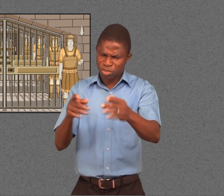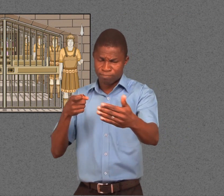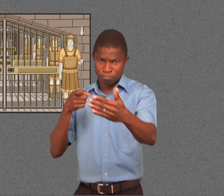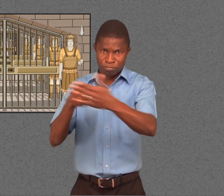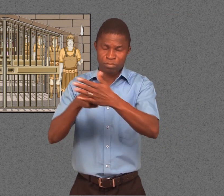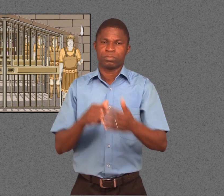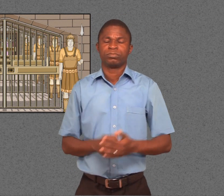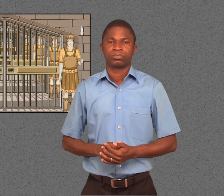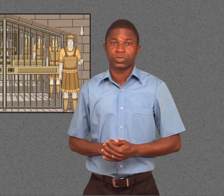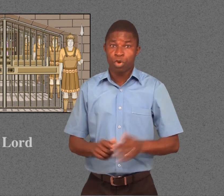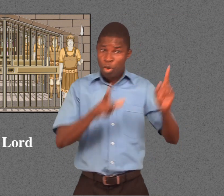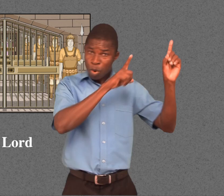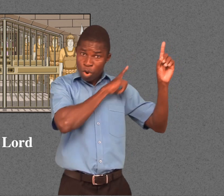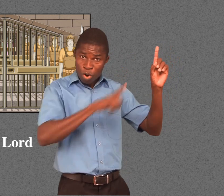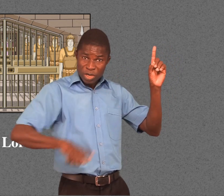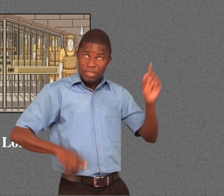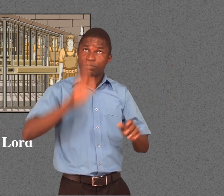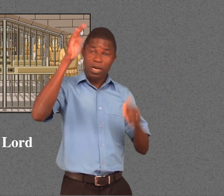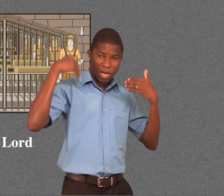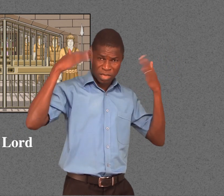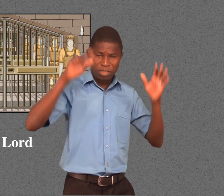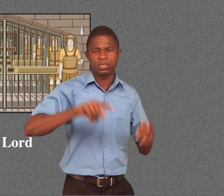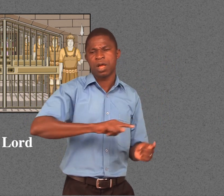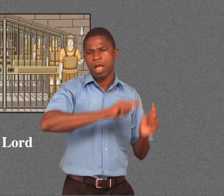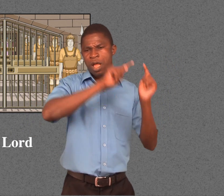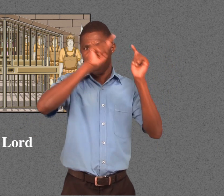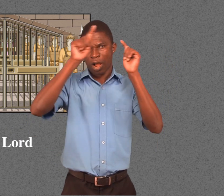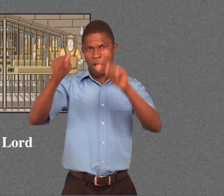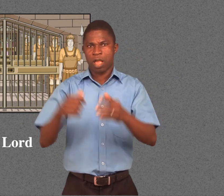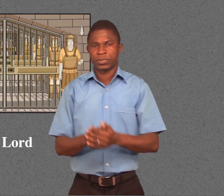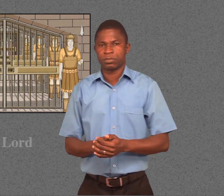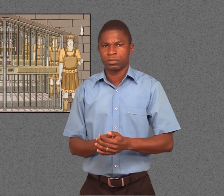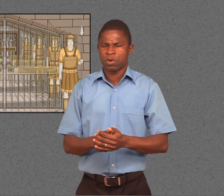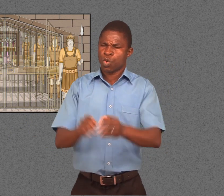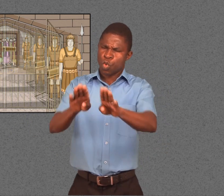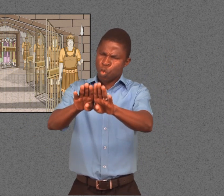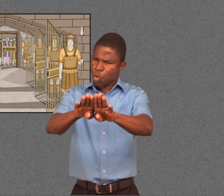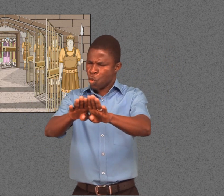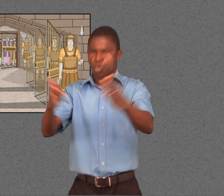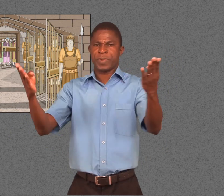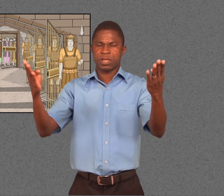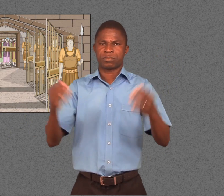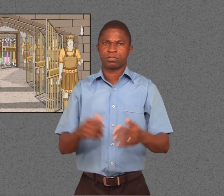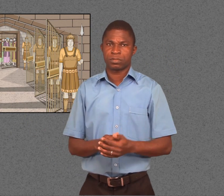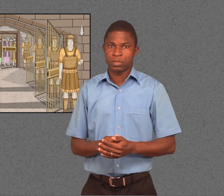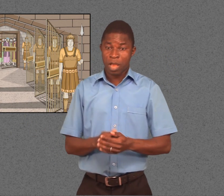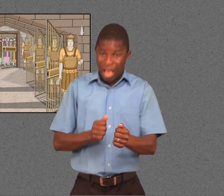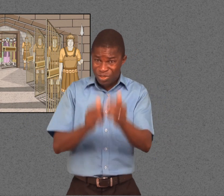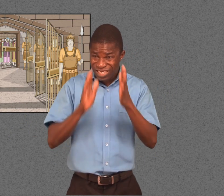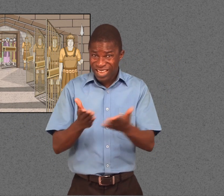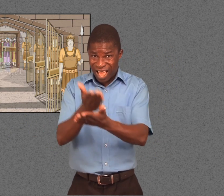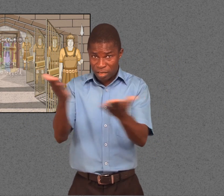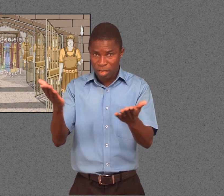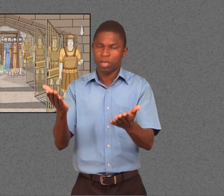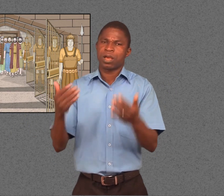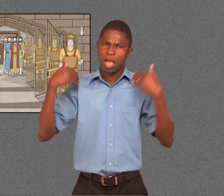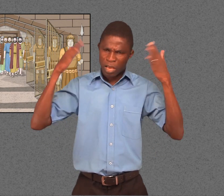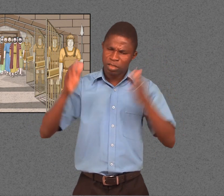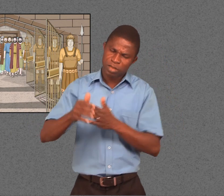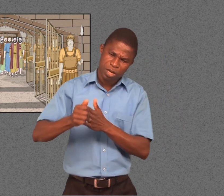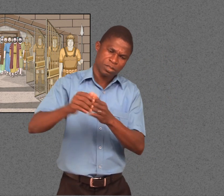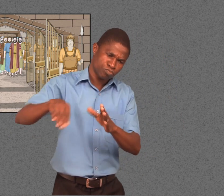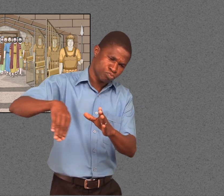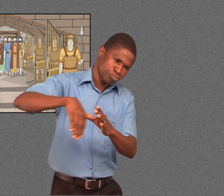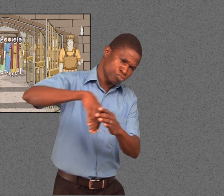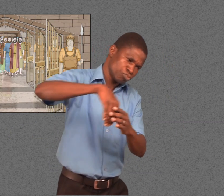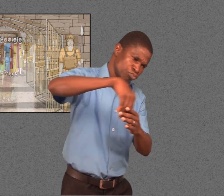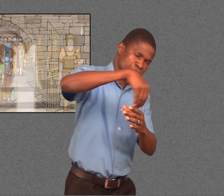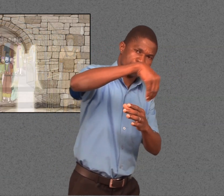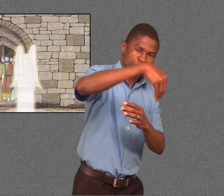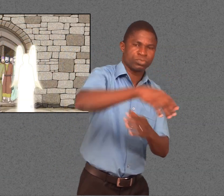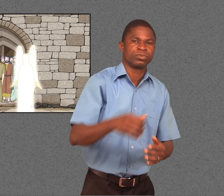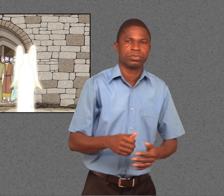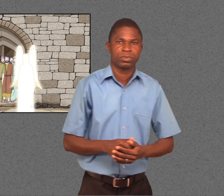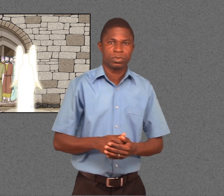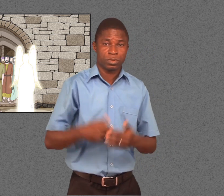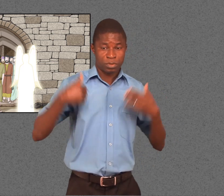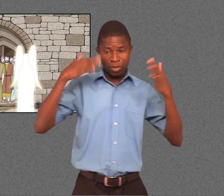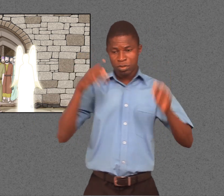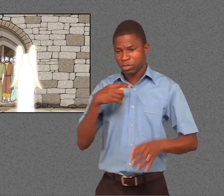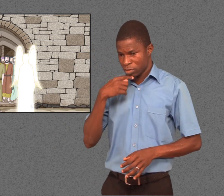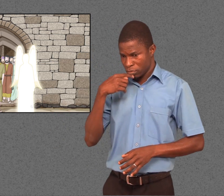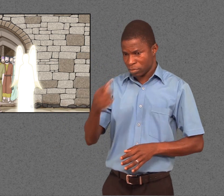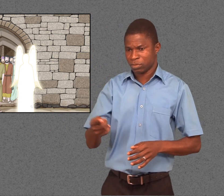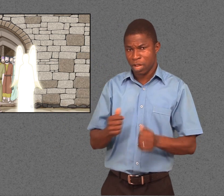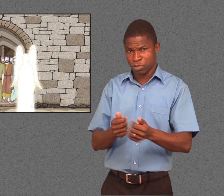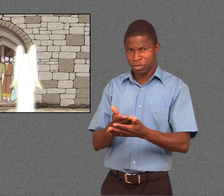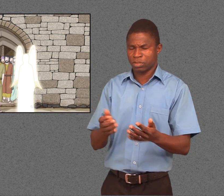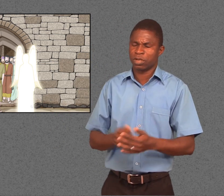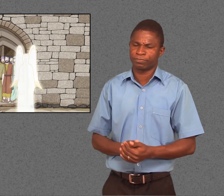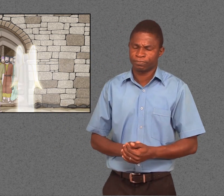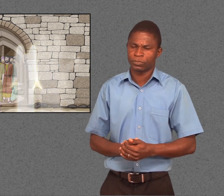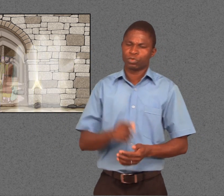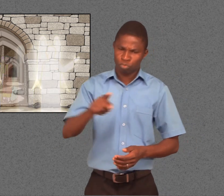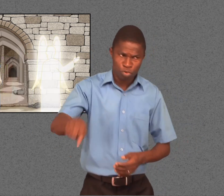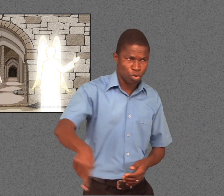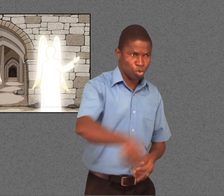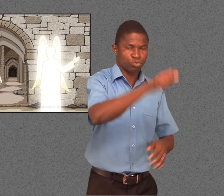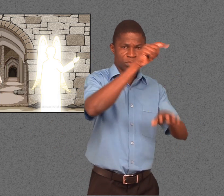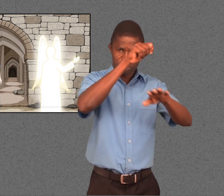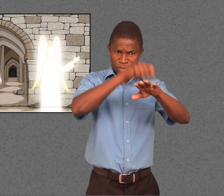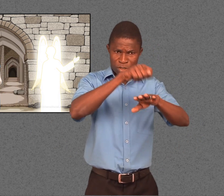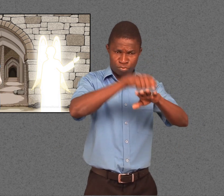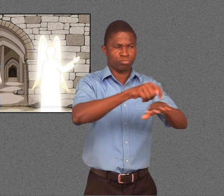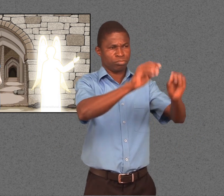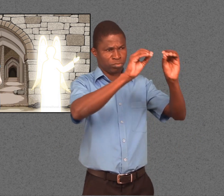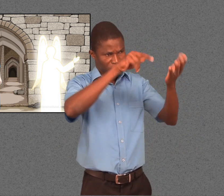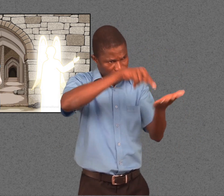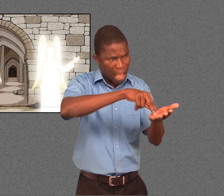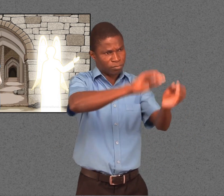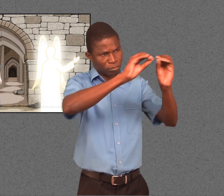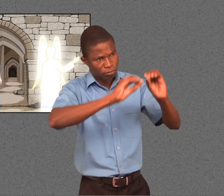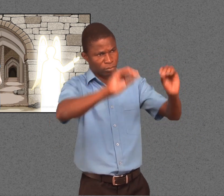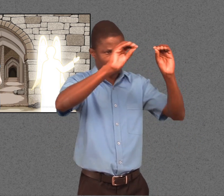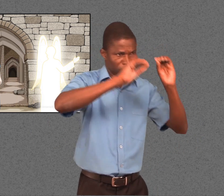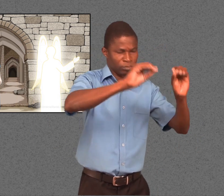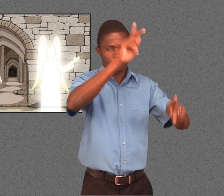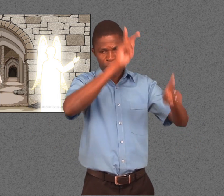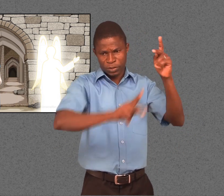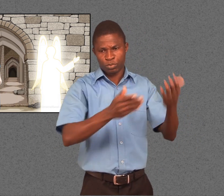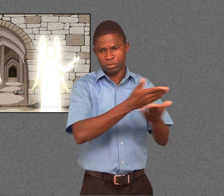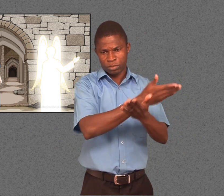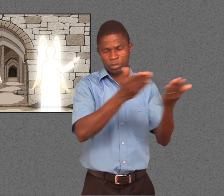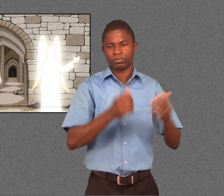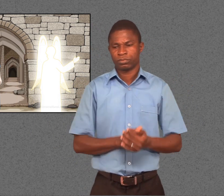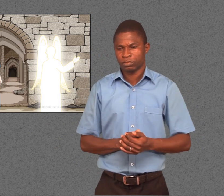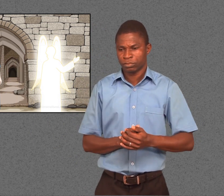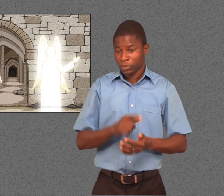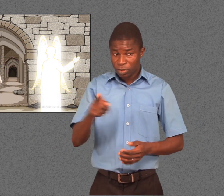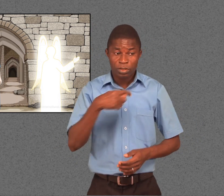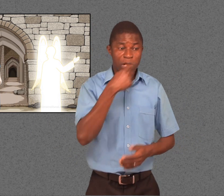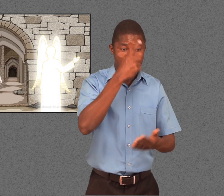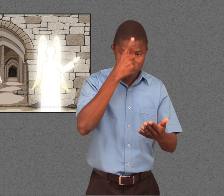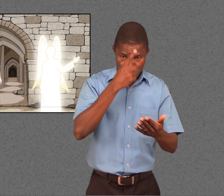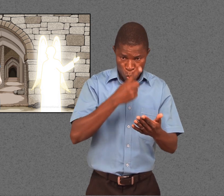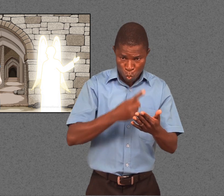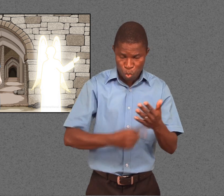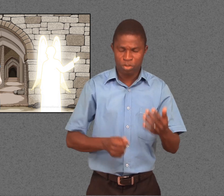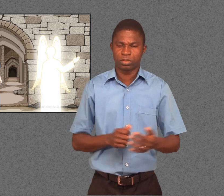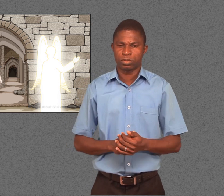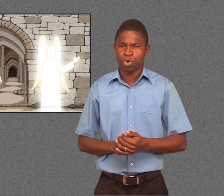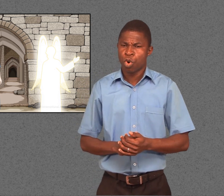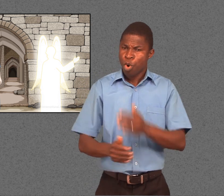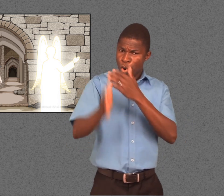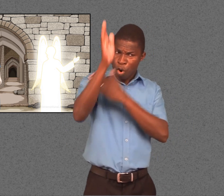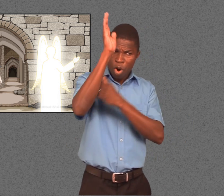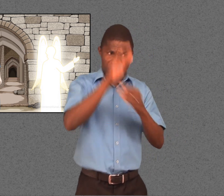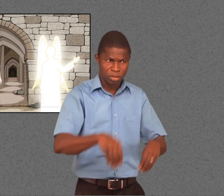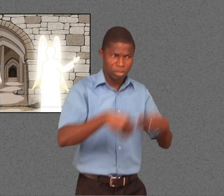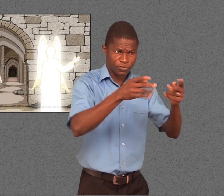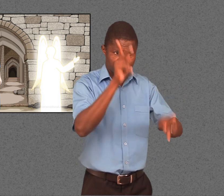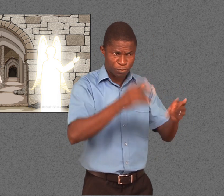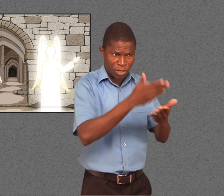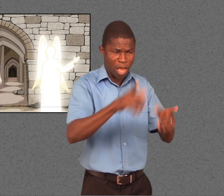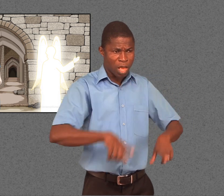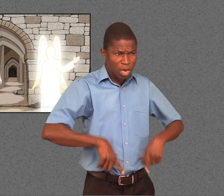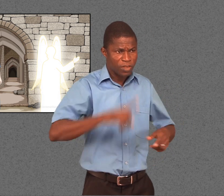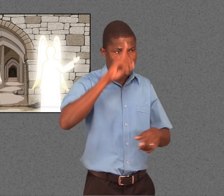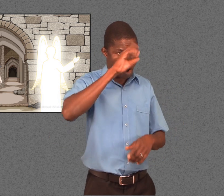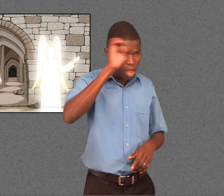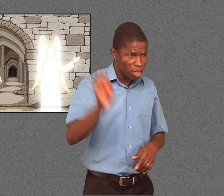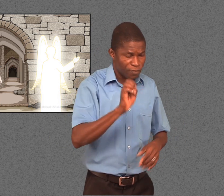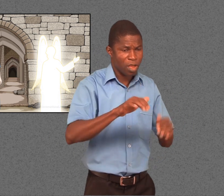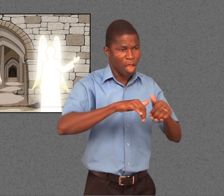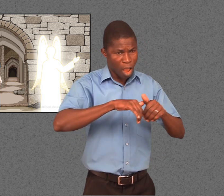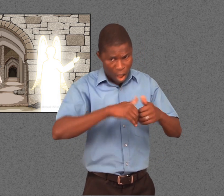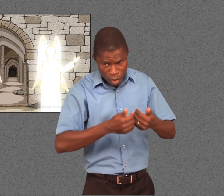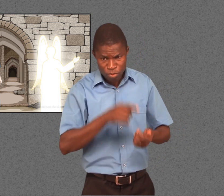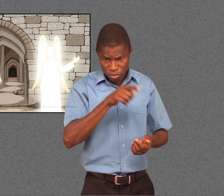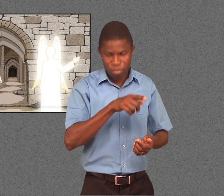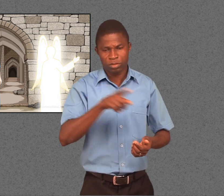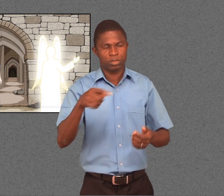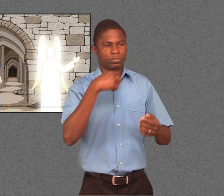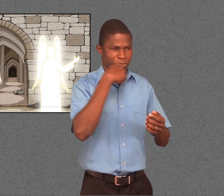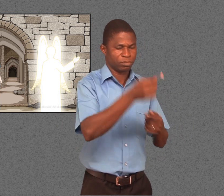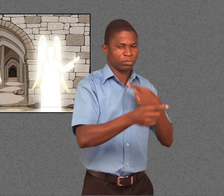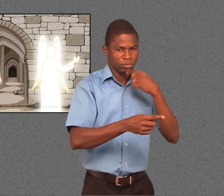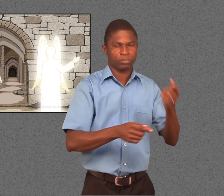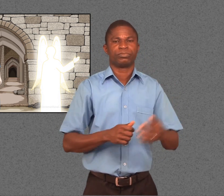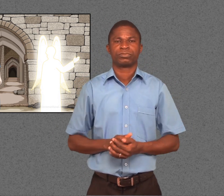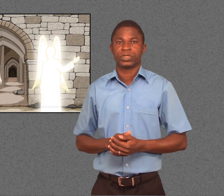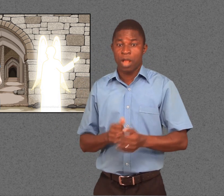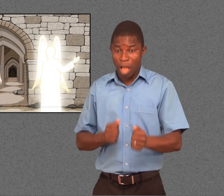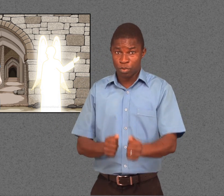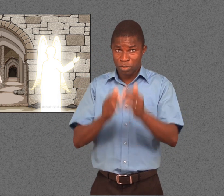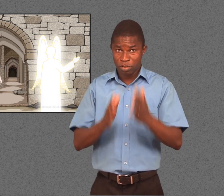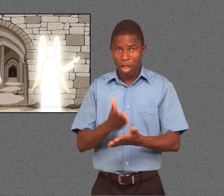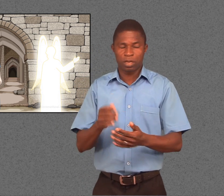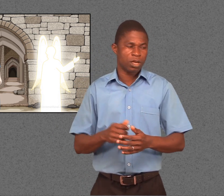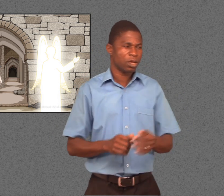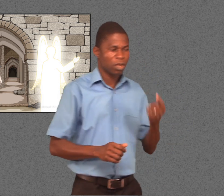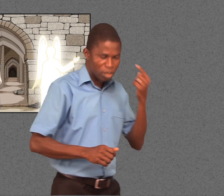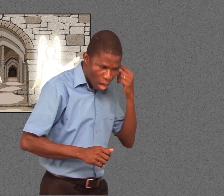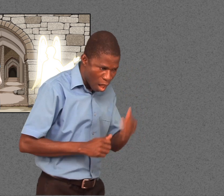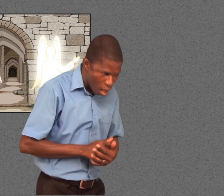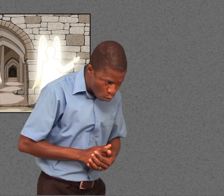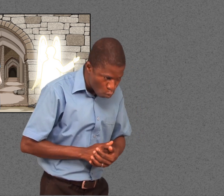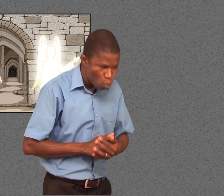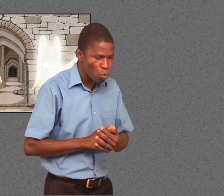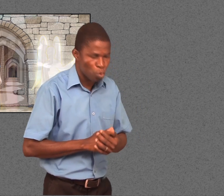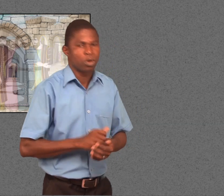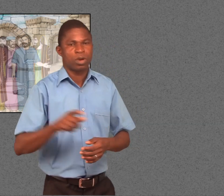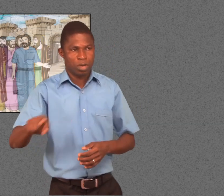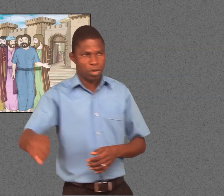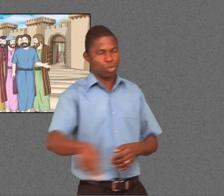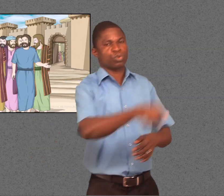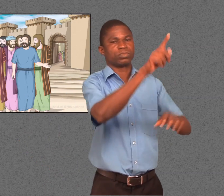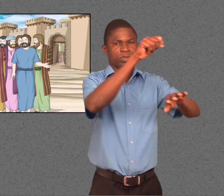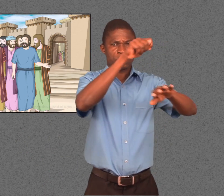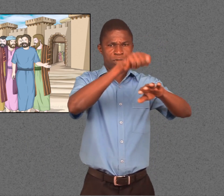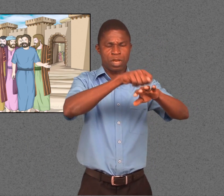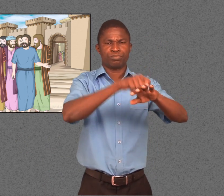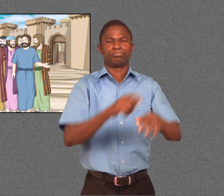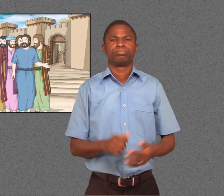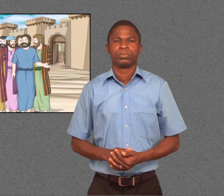But during the night an angel of the Lord opened the doors of the jail and brought them out, saying, “Go, stand in the temple courts and tell the people the full message of this new life.”